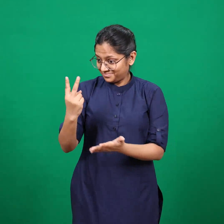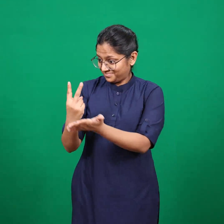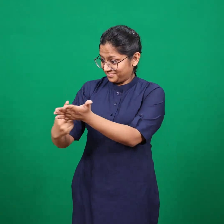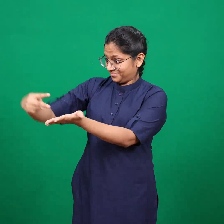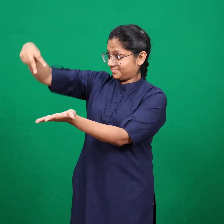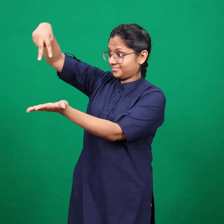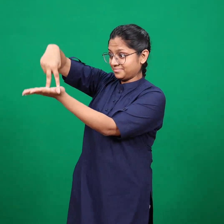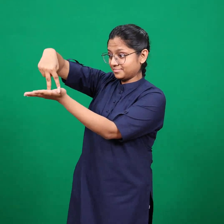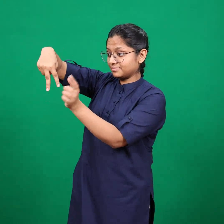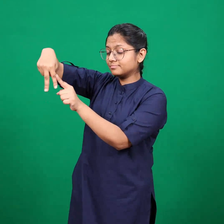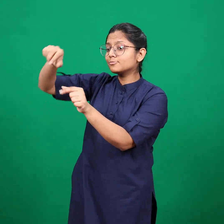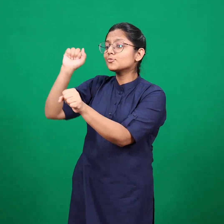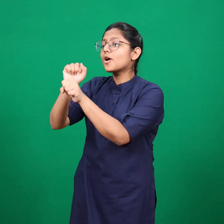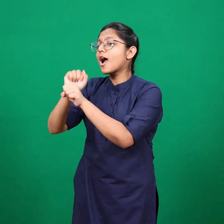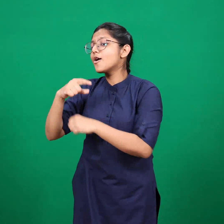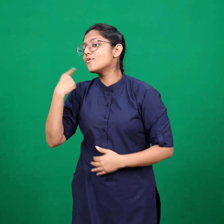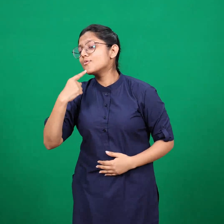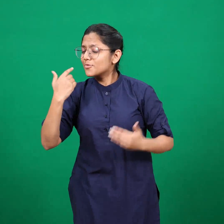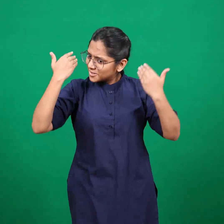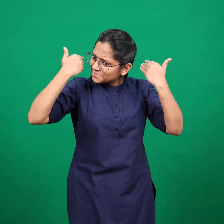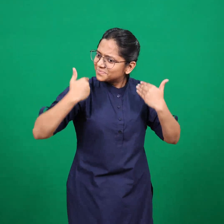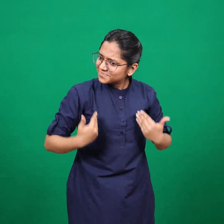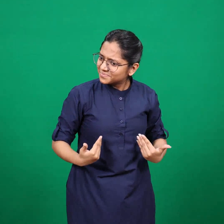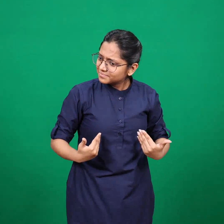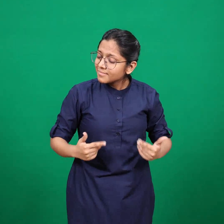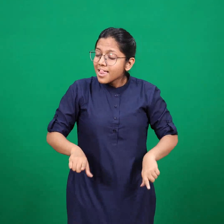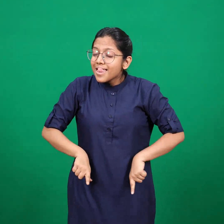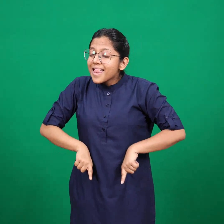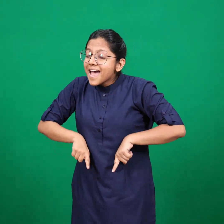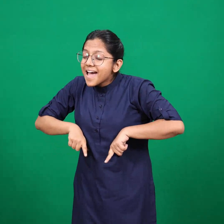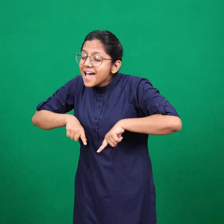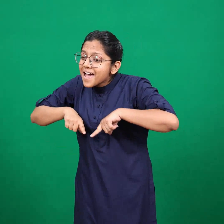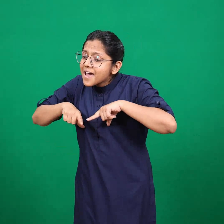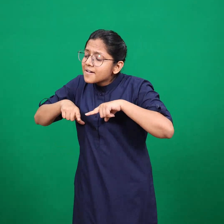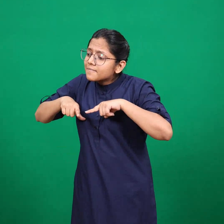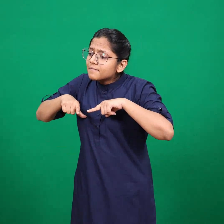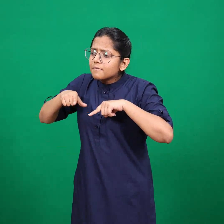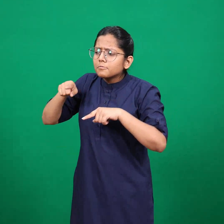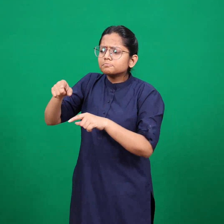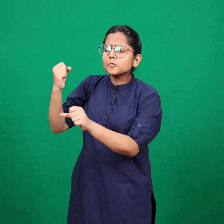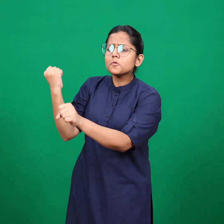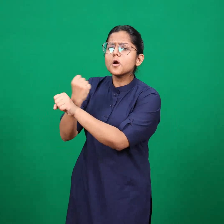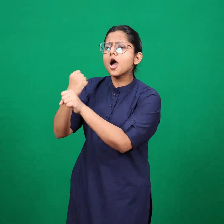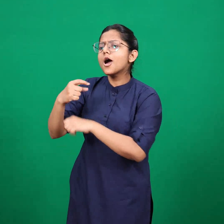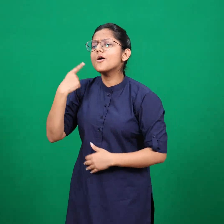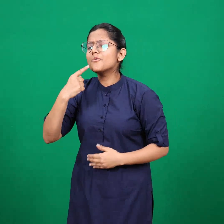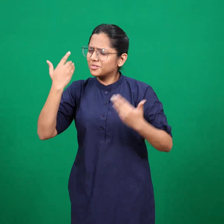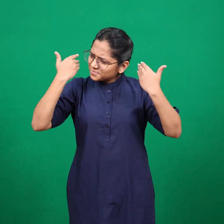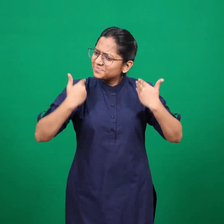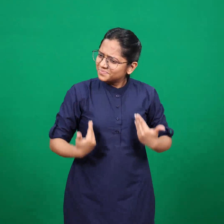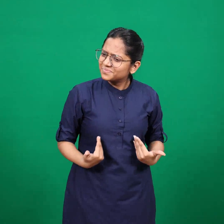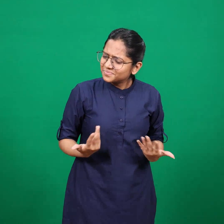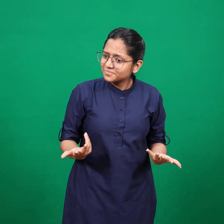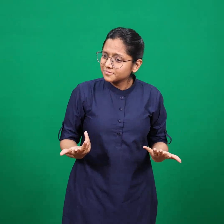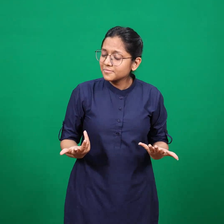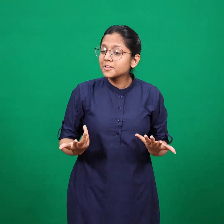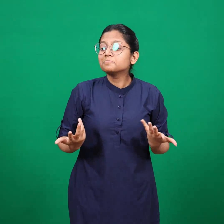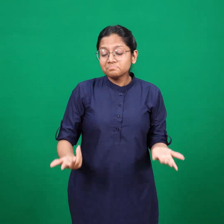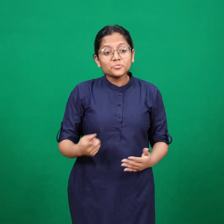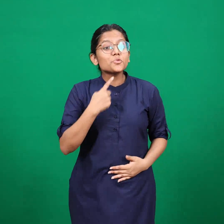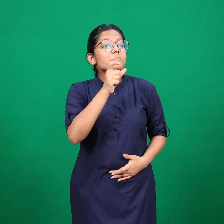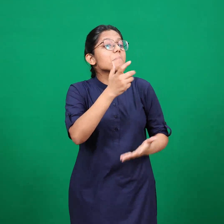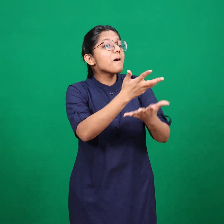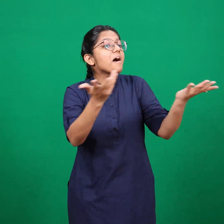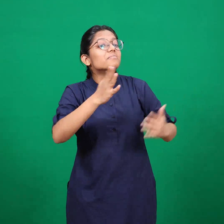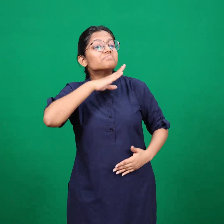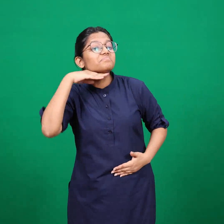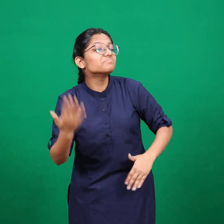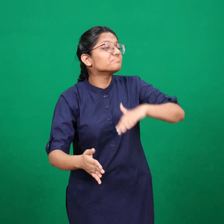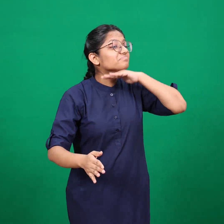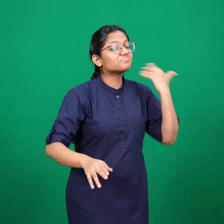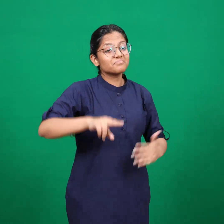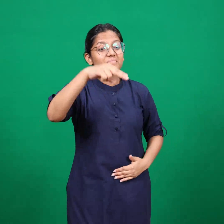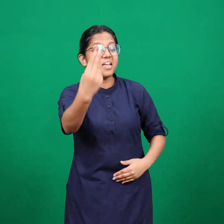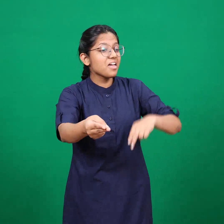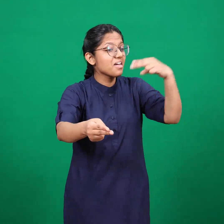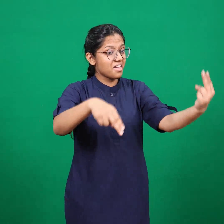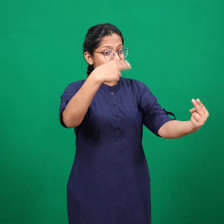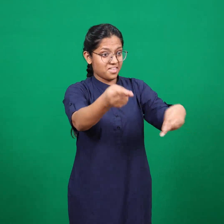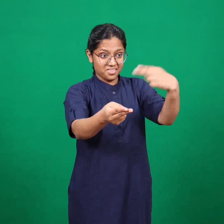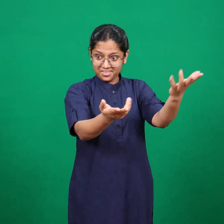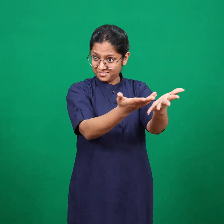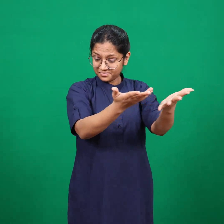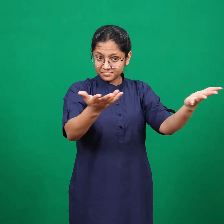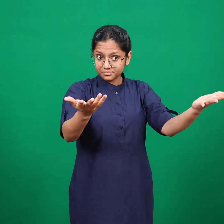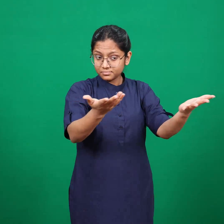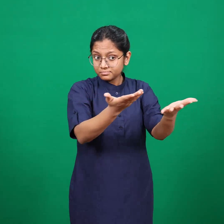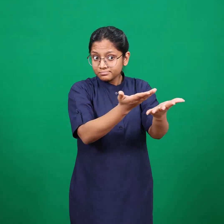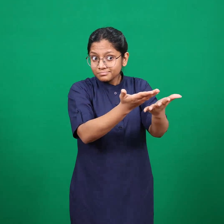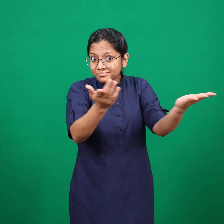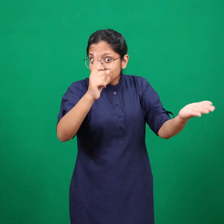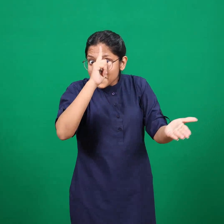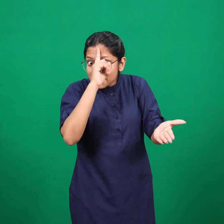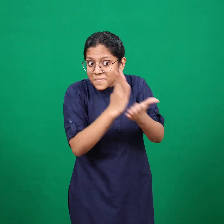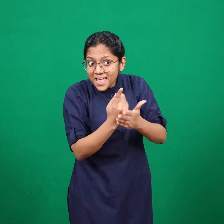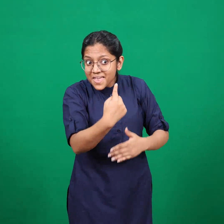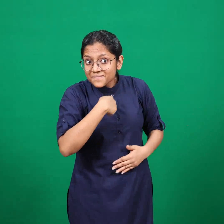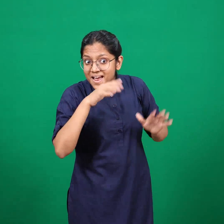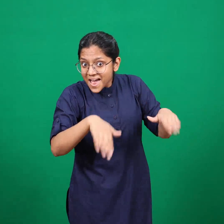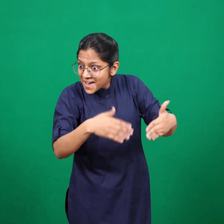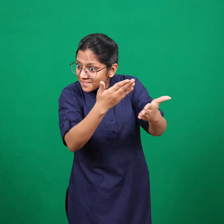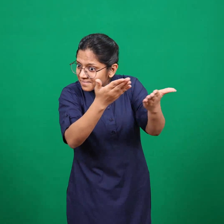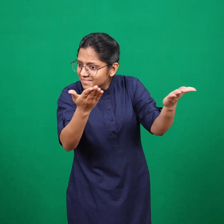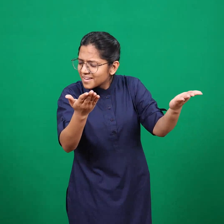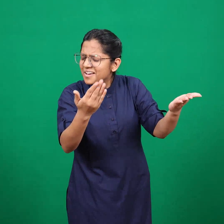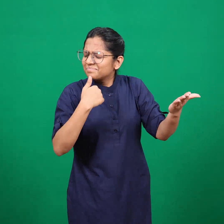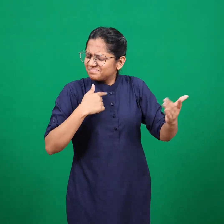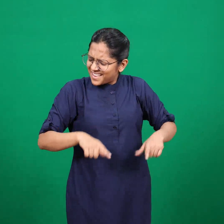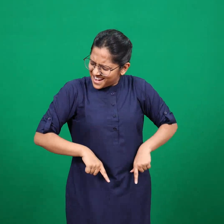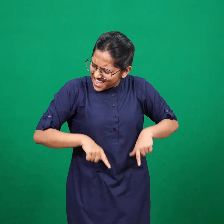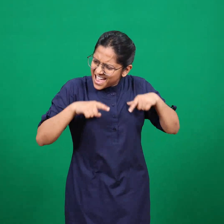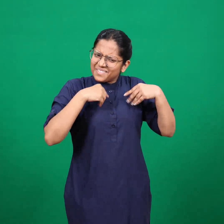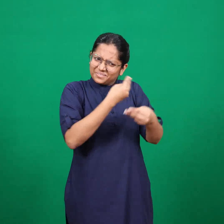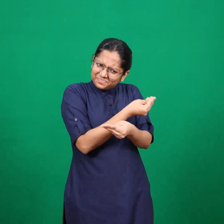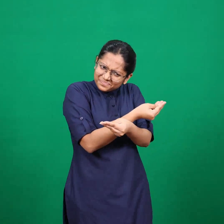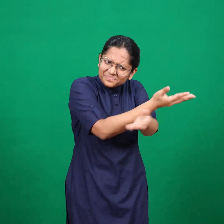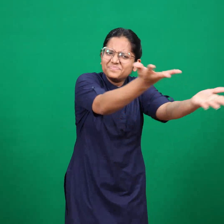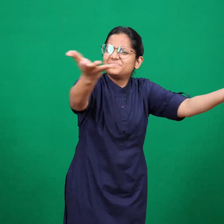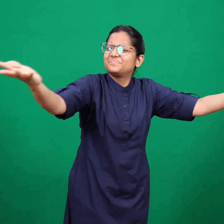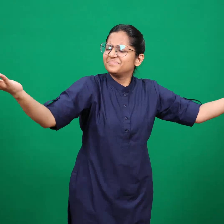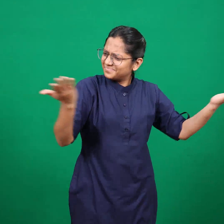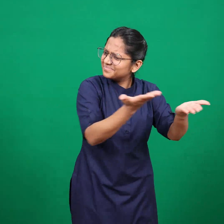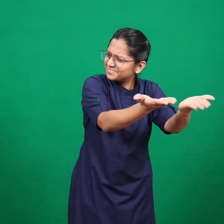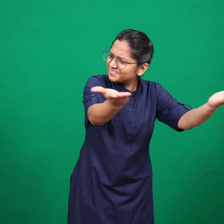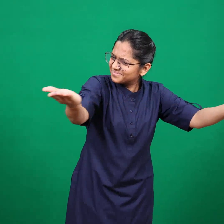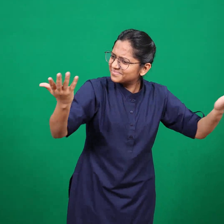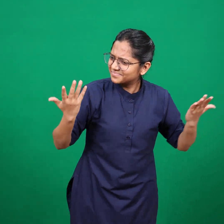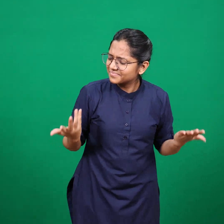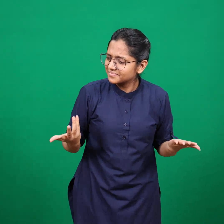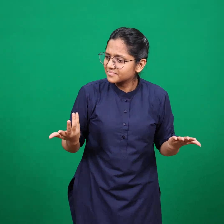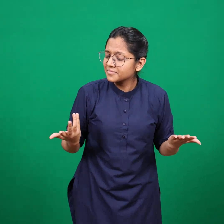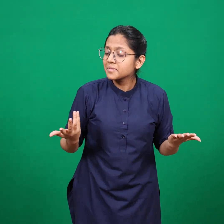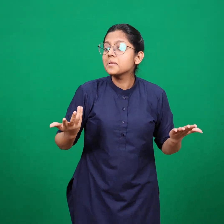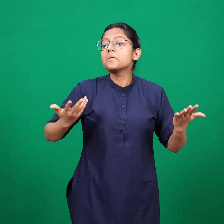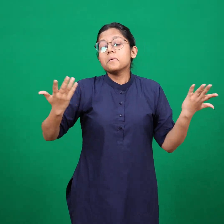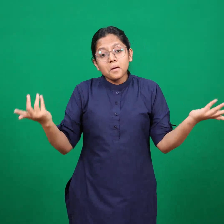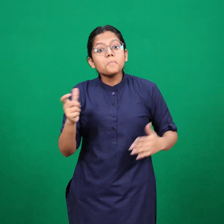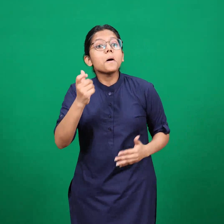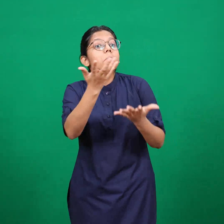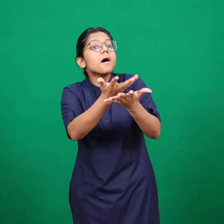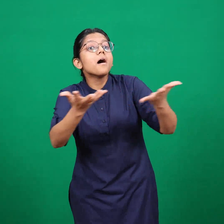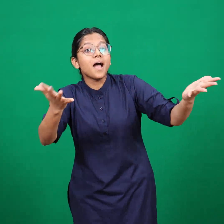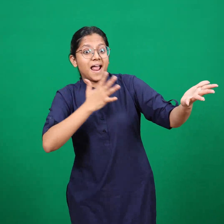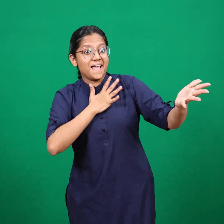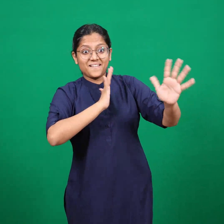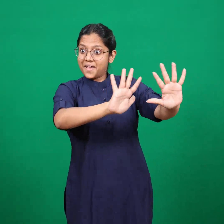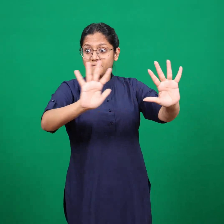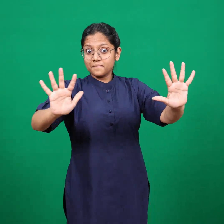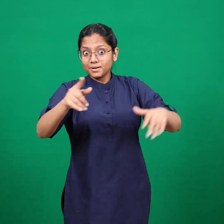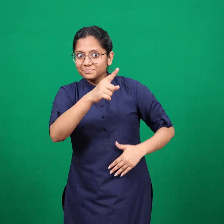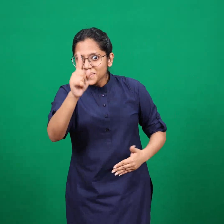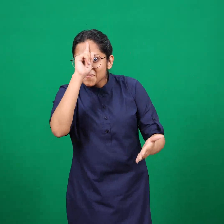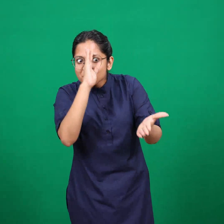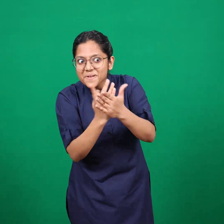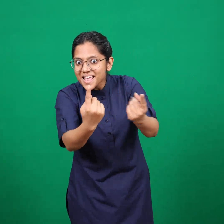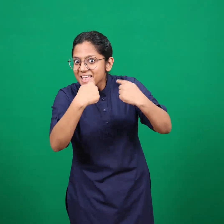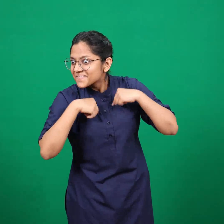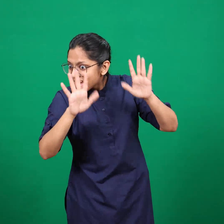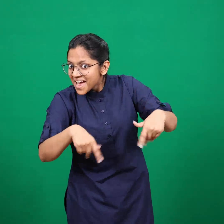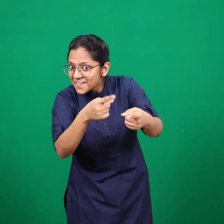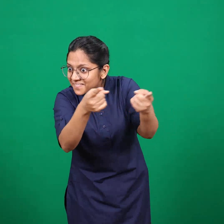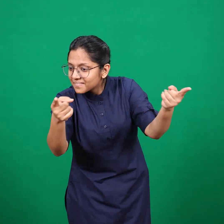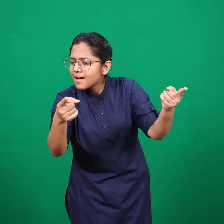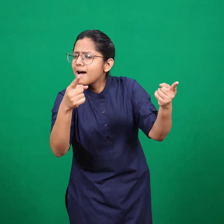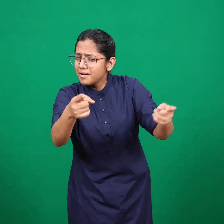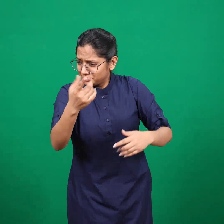Jesus said to her, "I am the resurrection and the life. Whoever believes in Me will live, even though he dies.